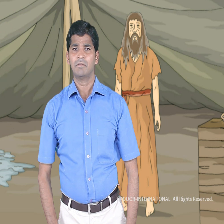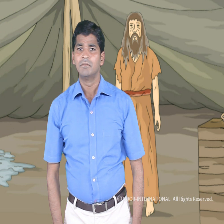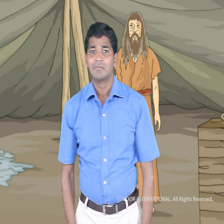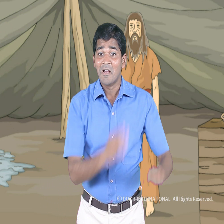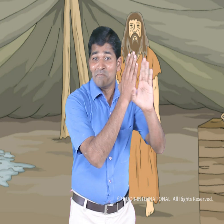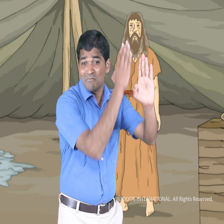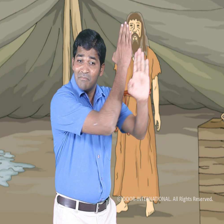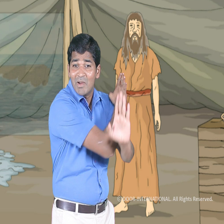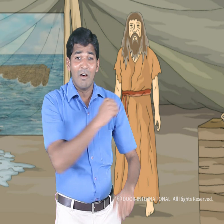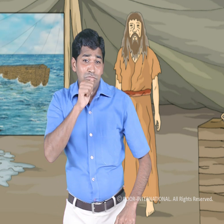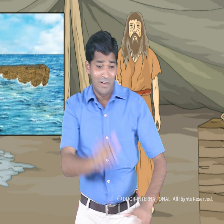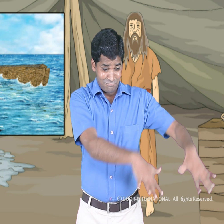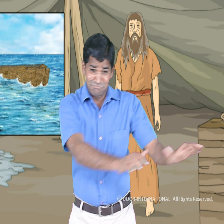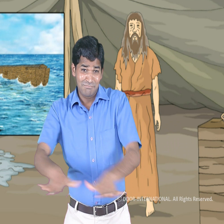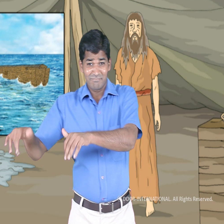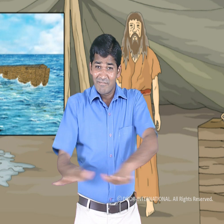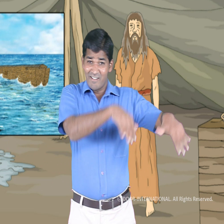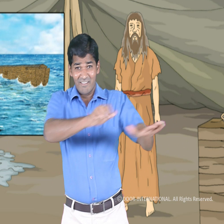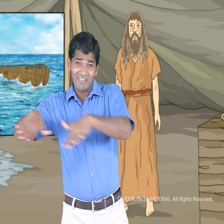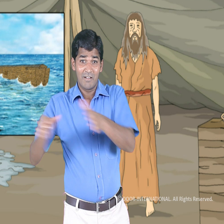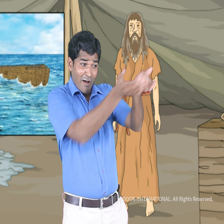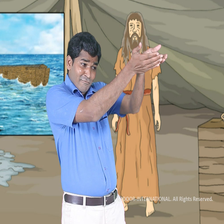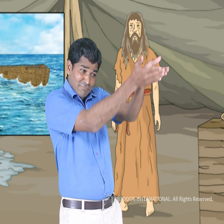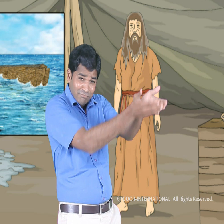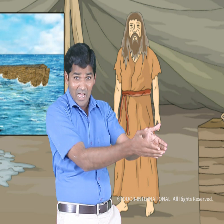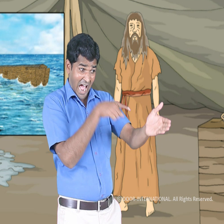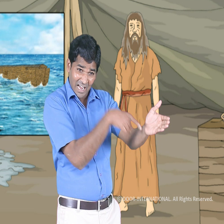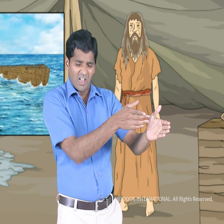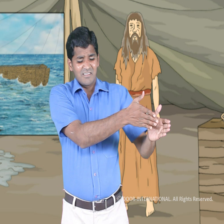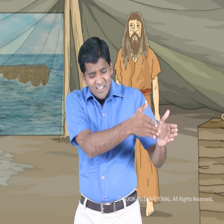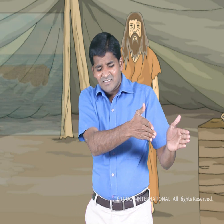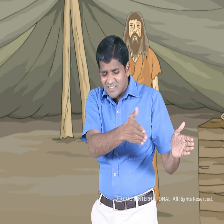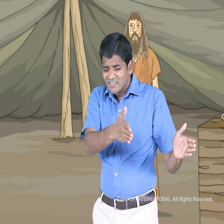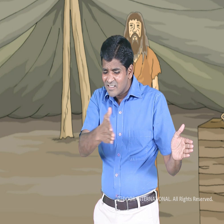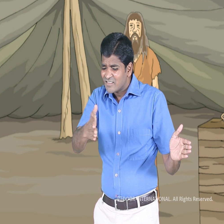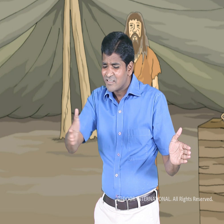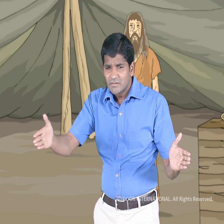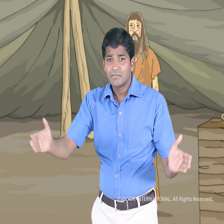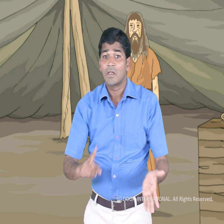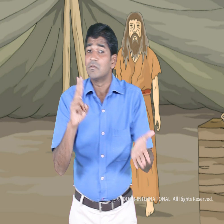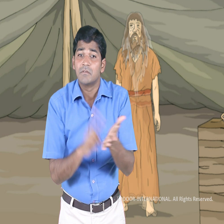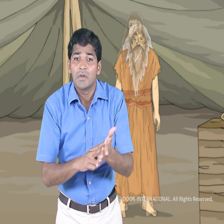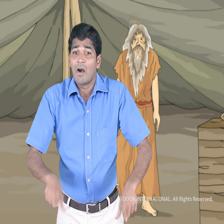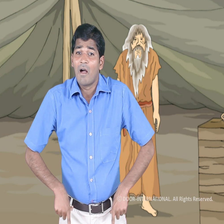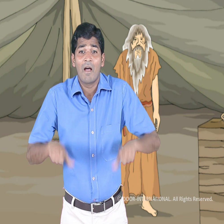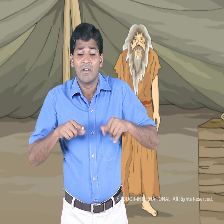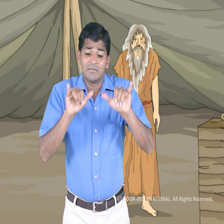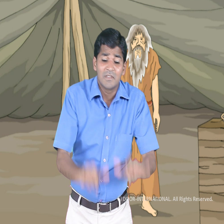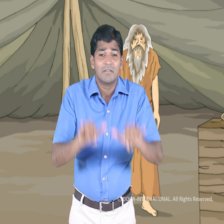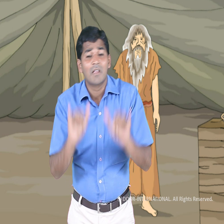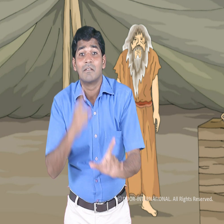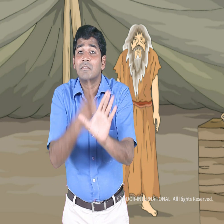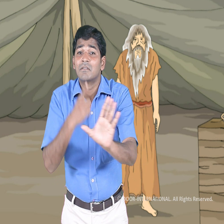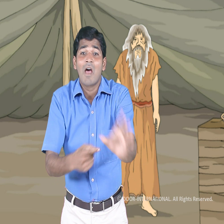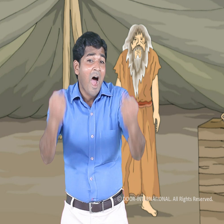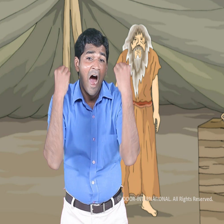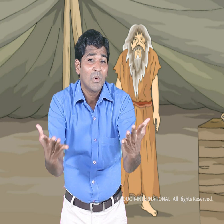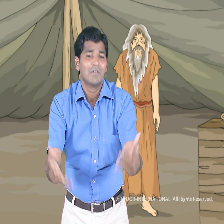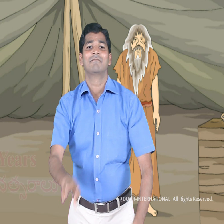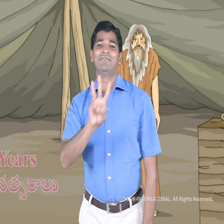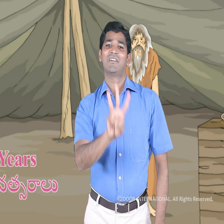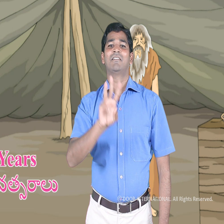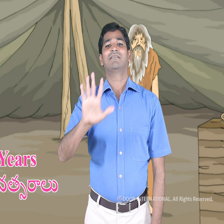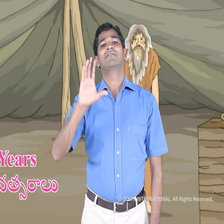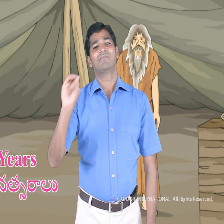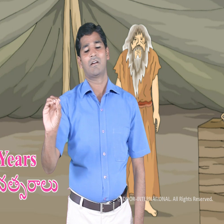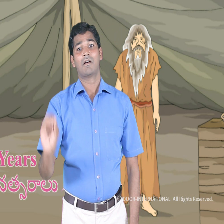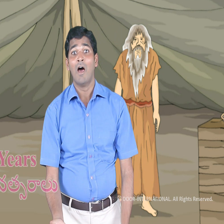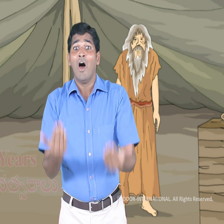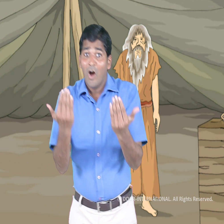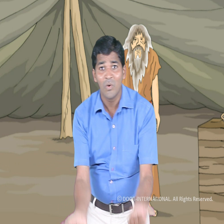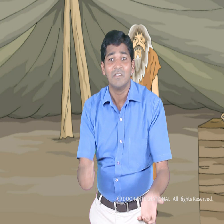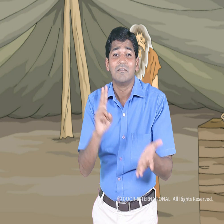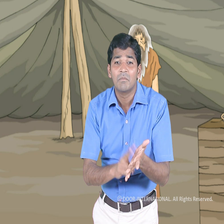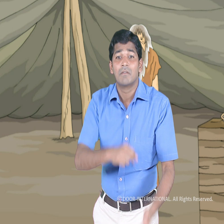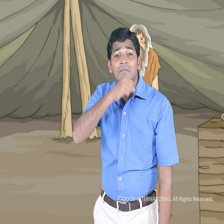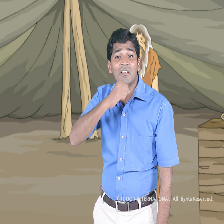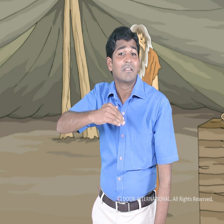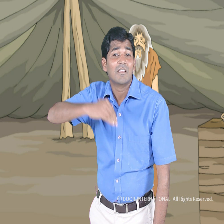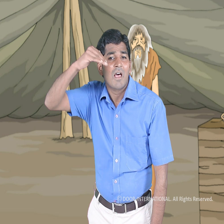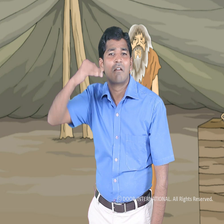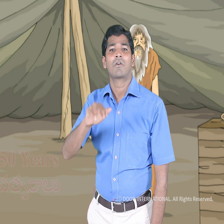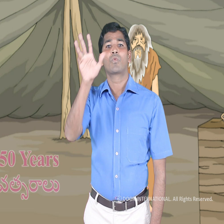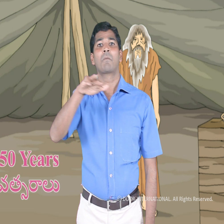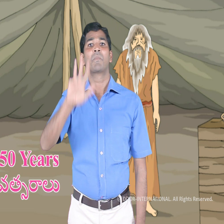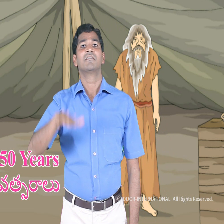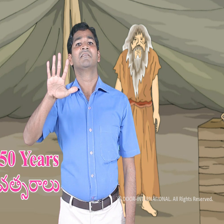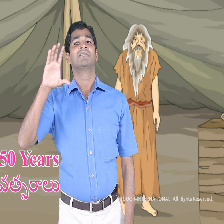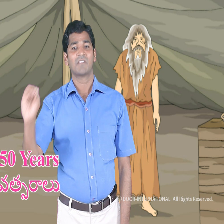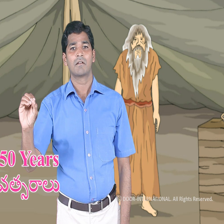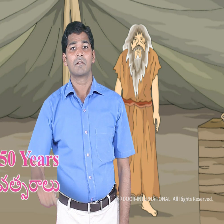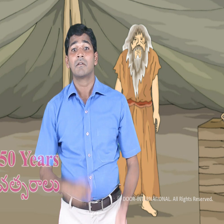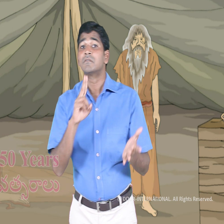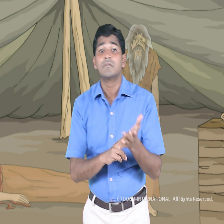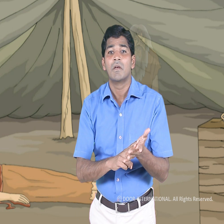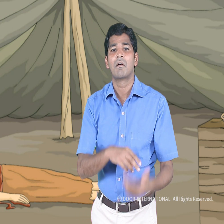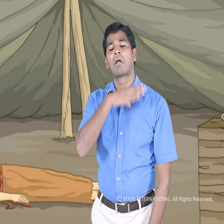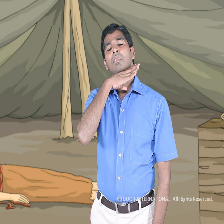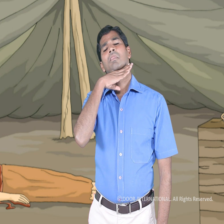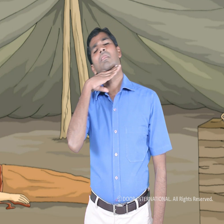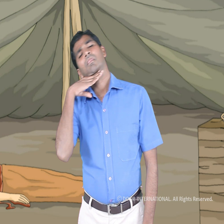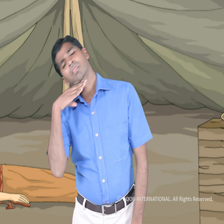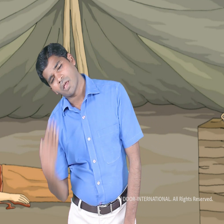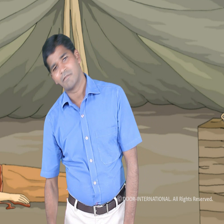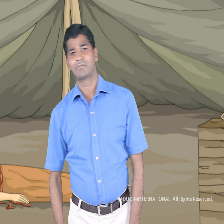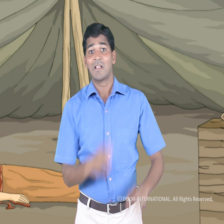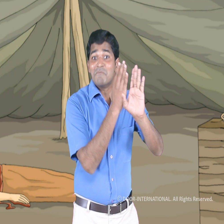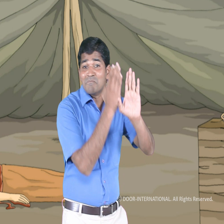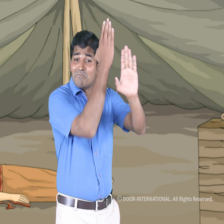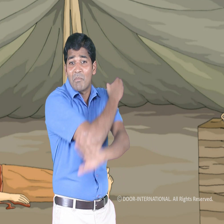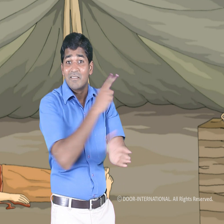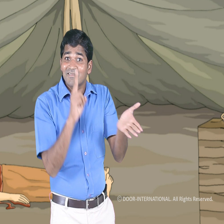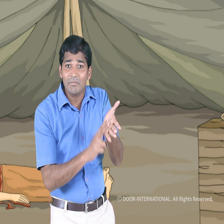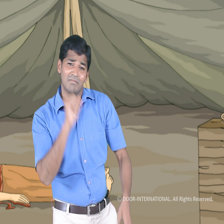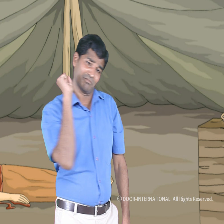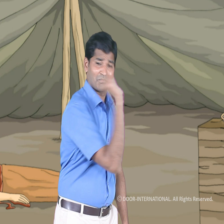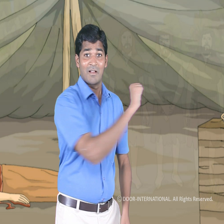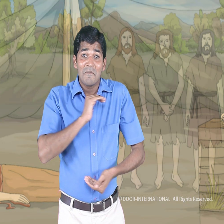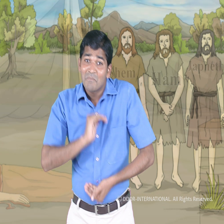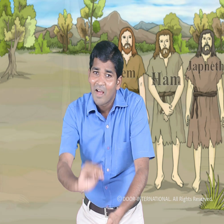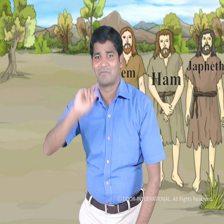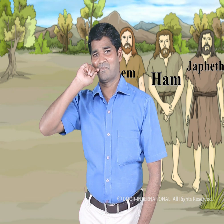After the flood, Noah lived 350 years.